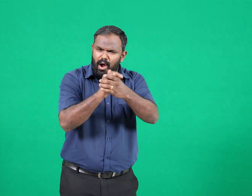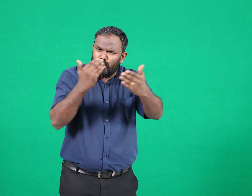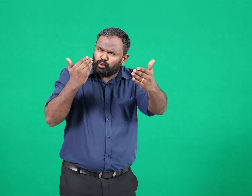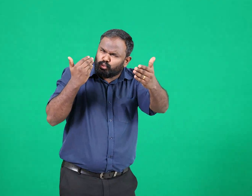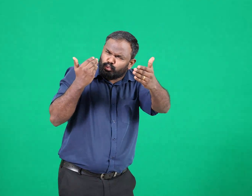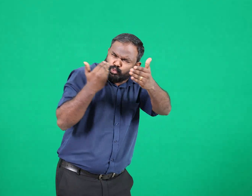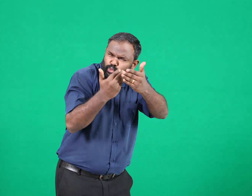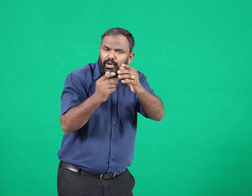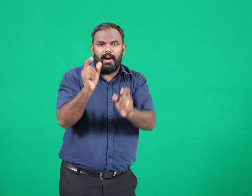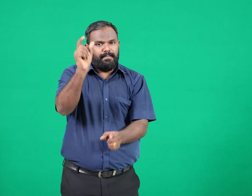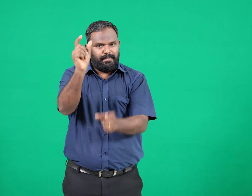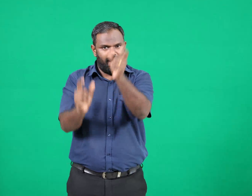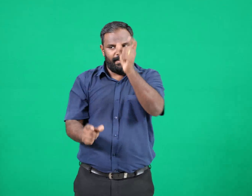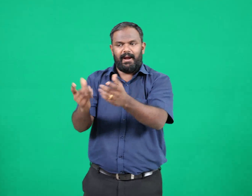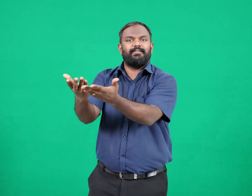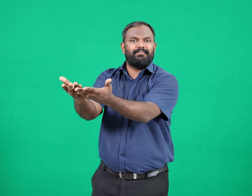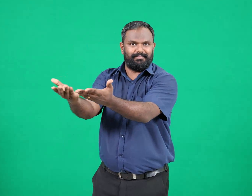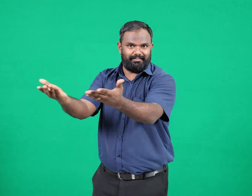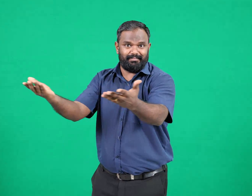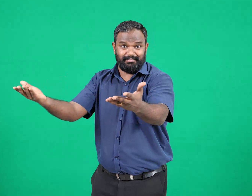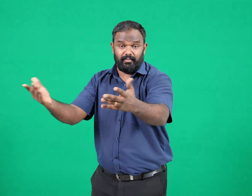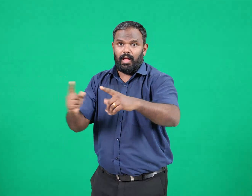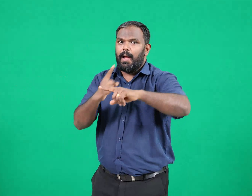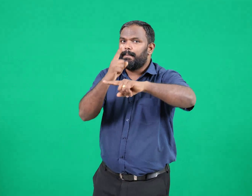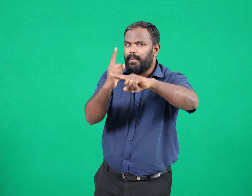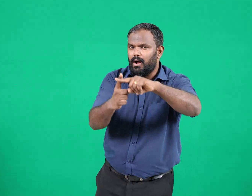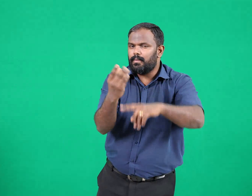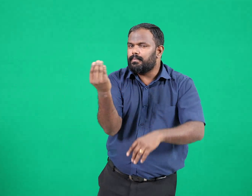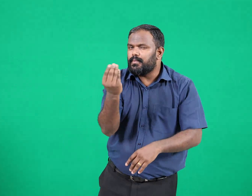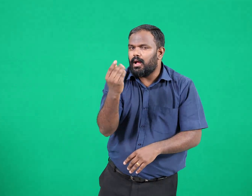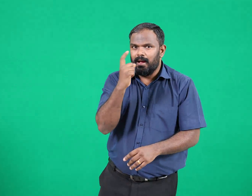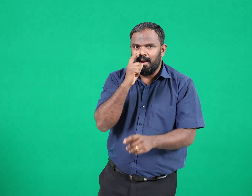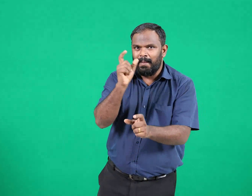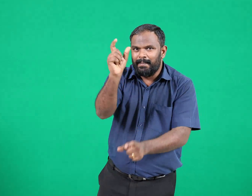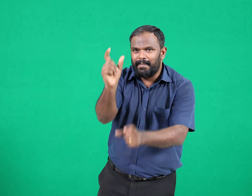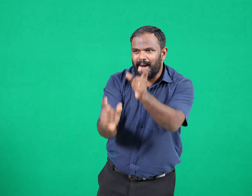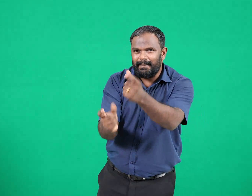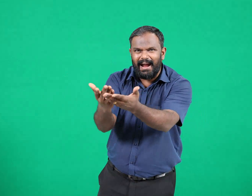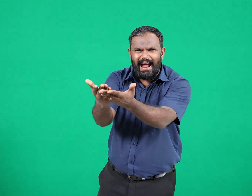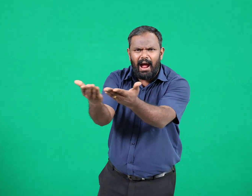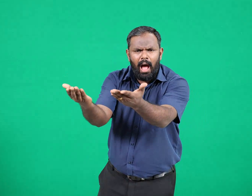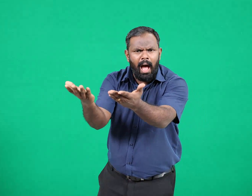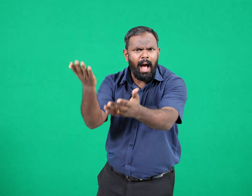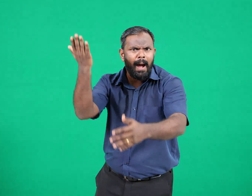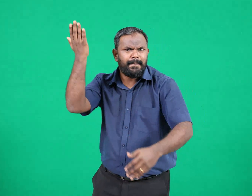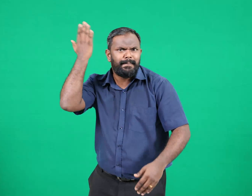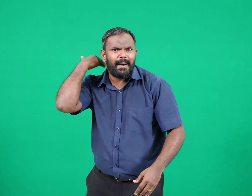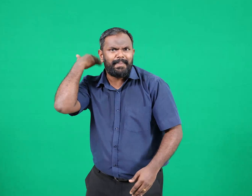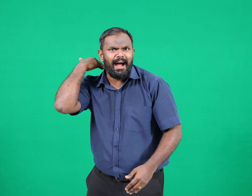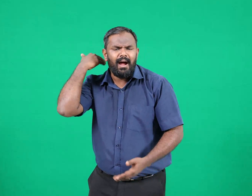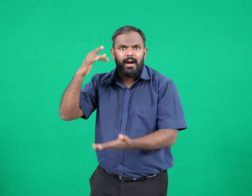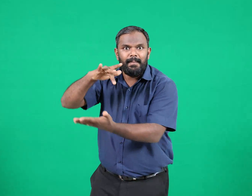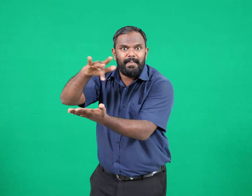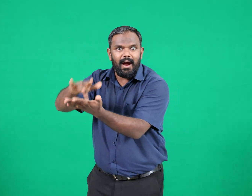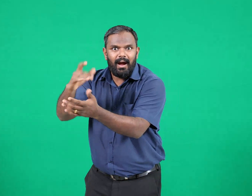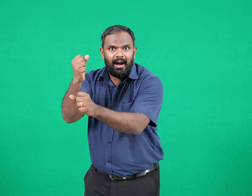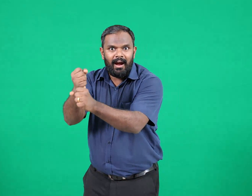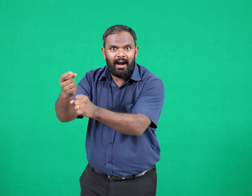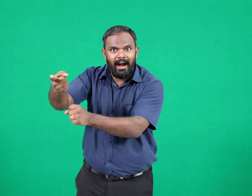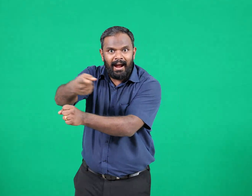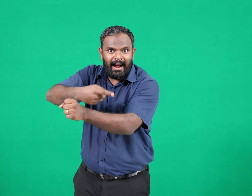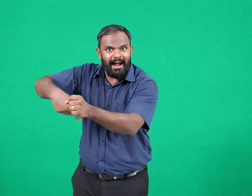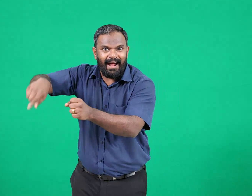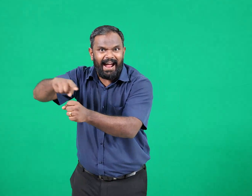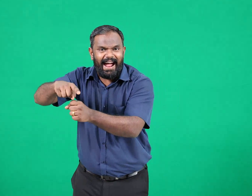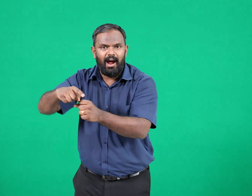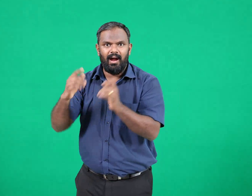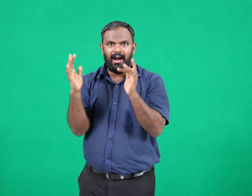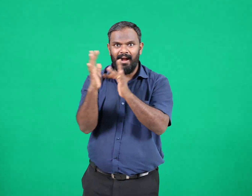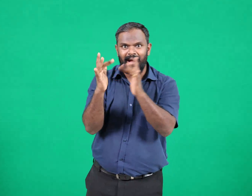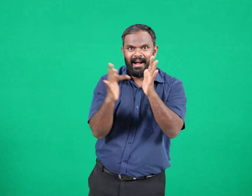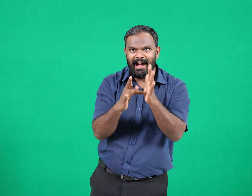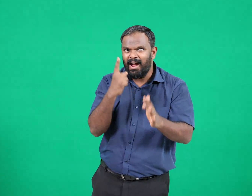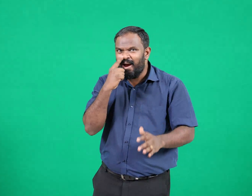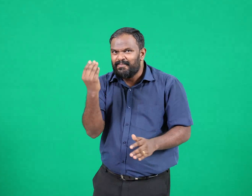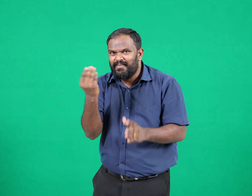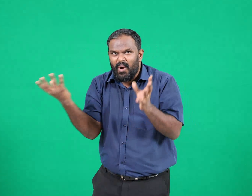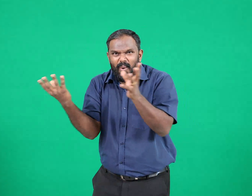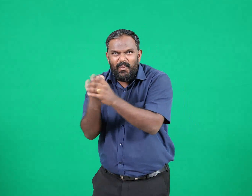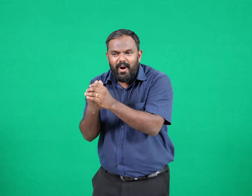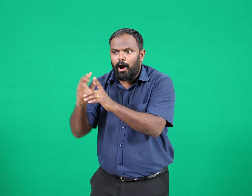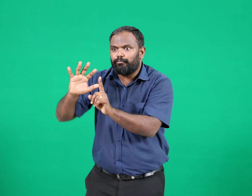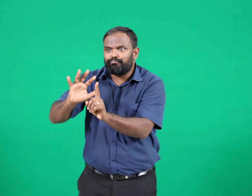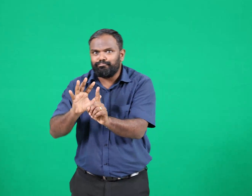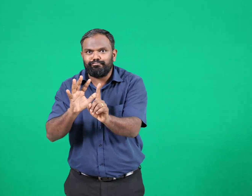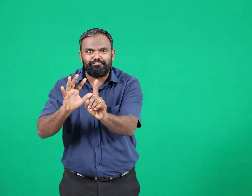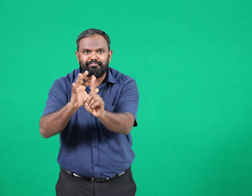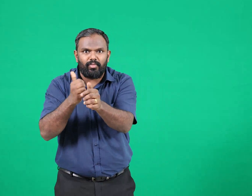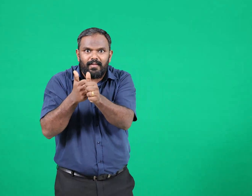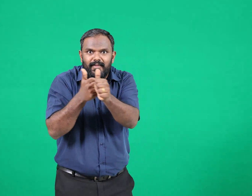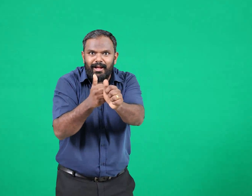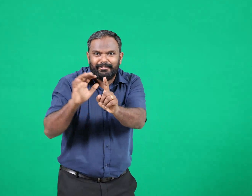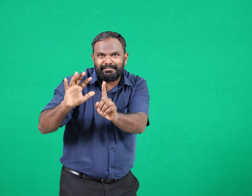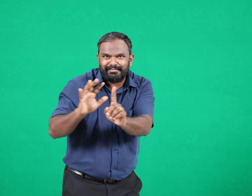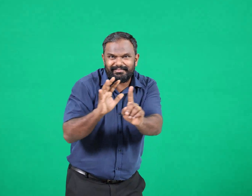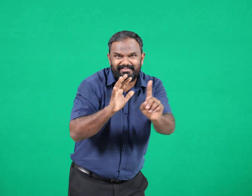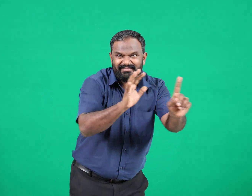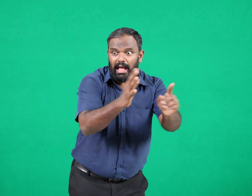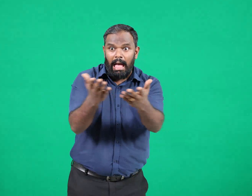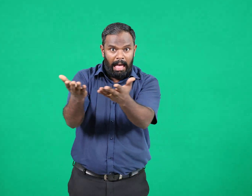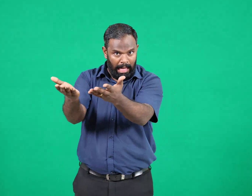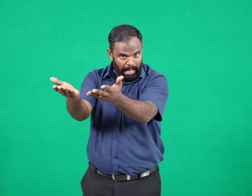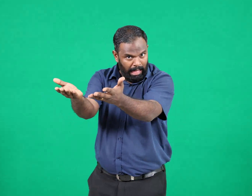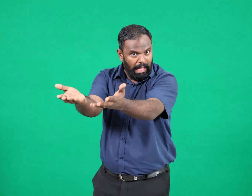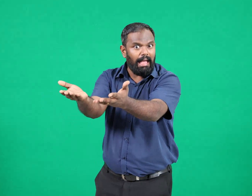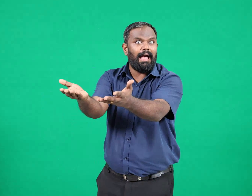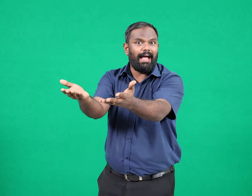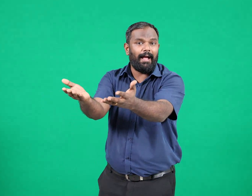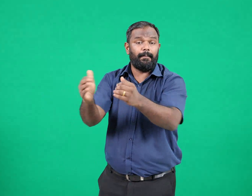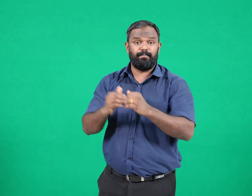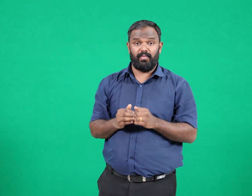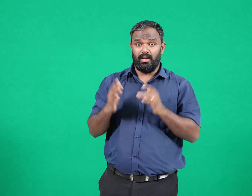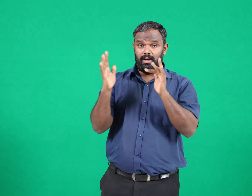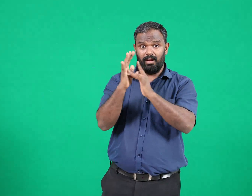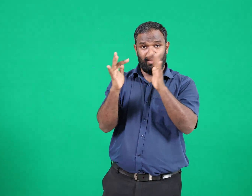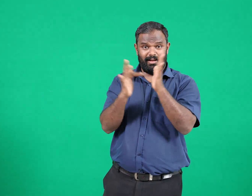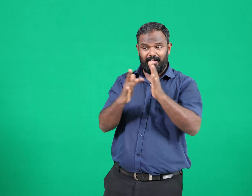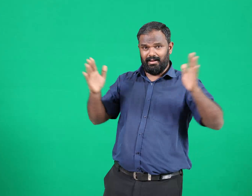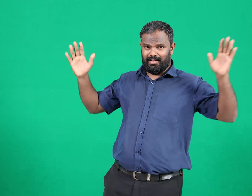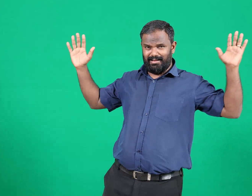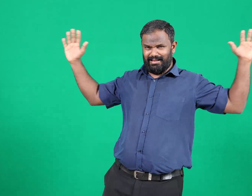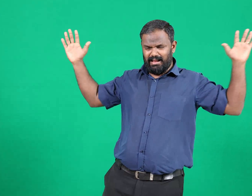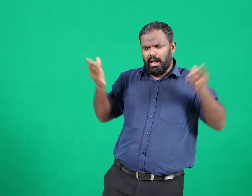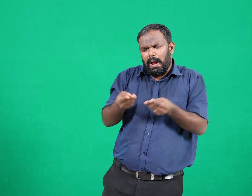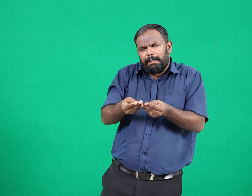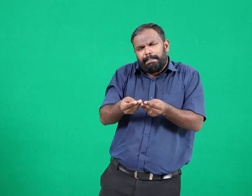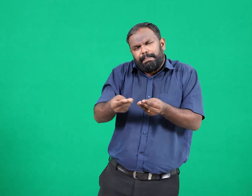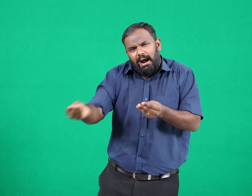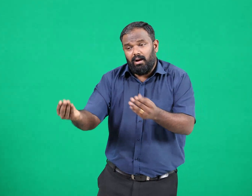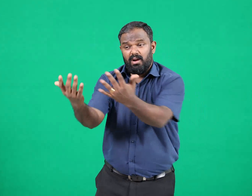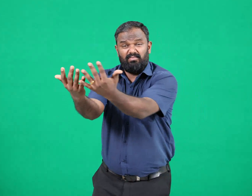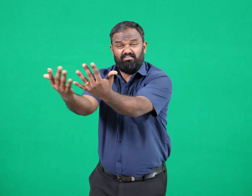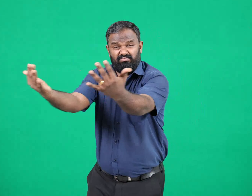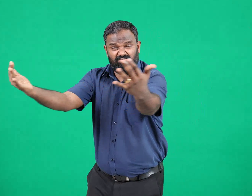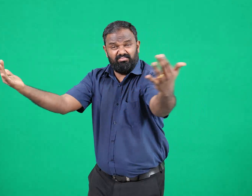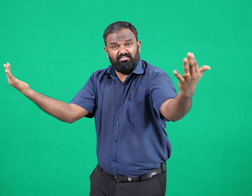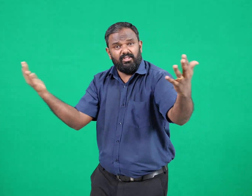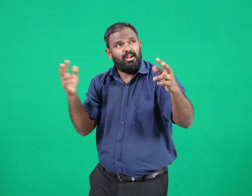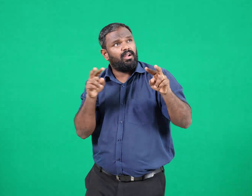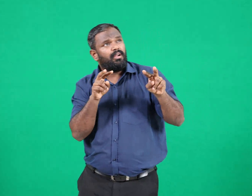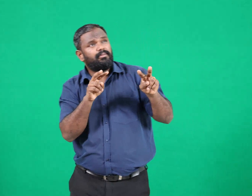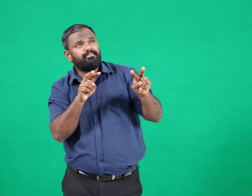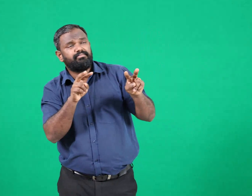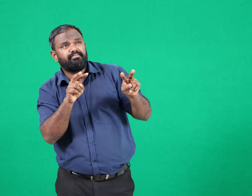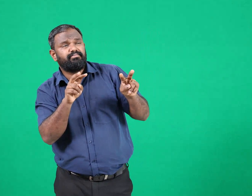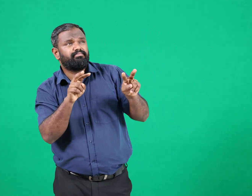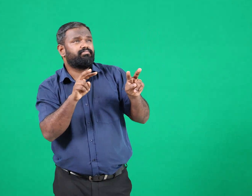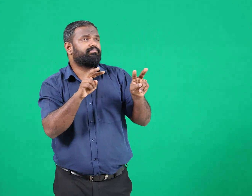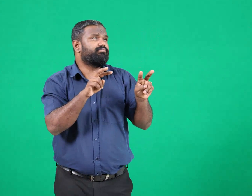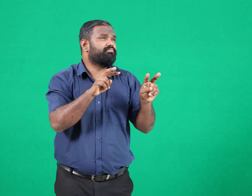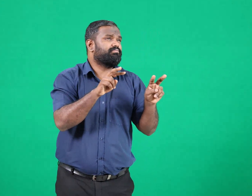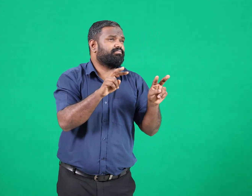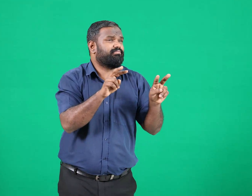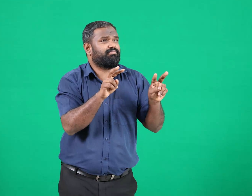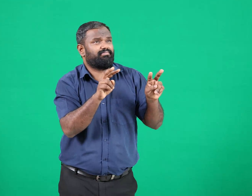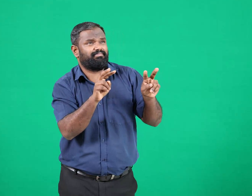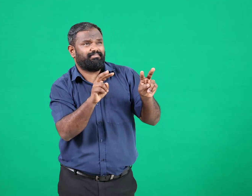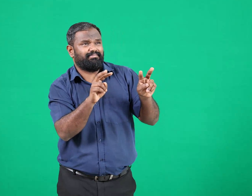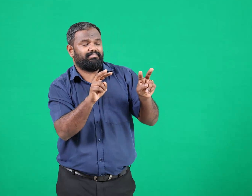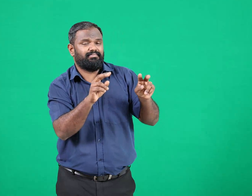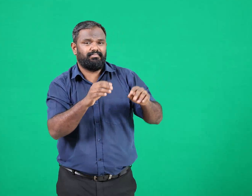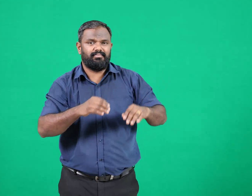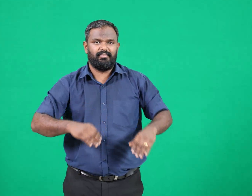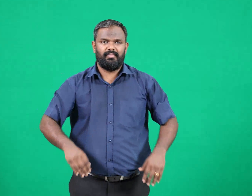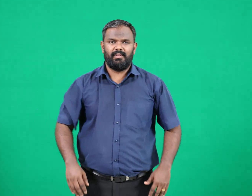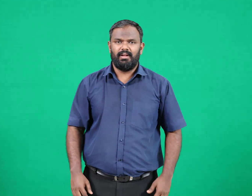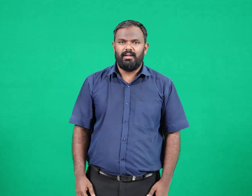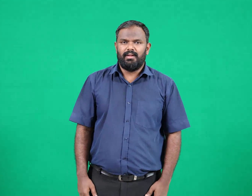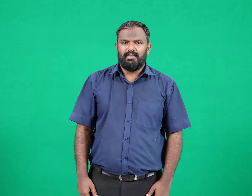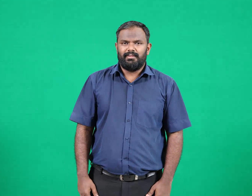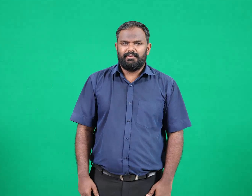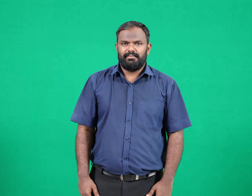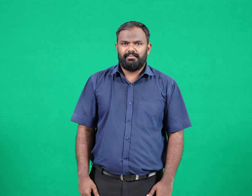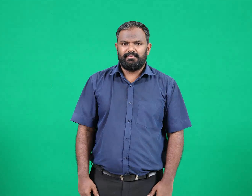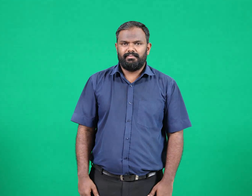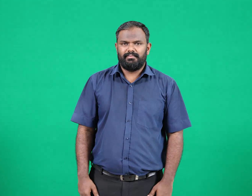But all those who knew Jesus, including the women who had followed Him from Galilee, stood at a distance watching these things.